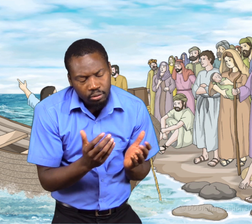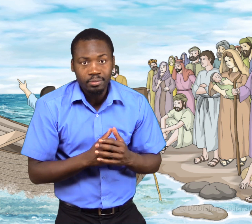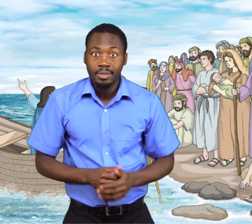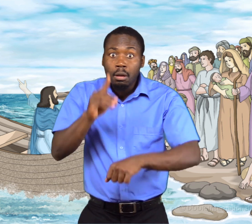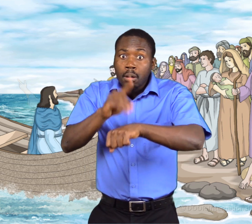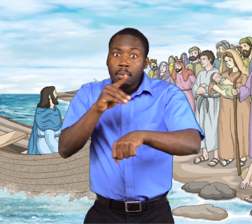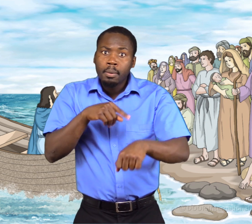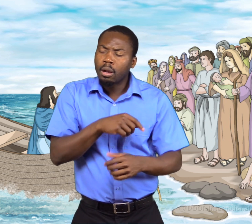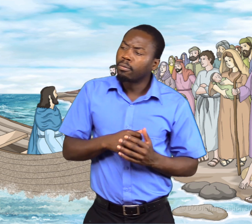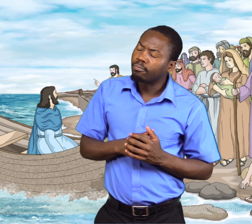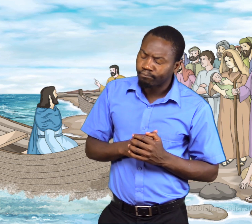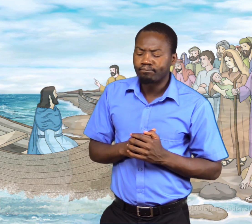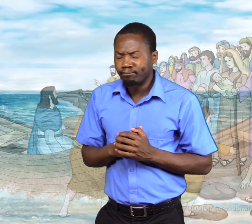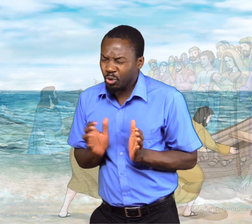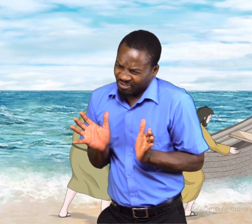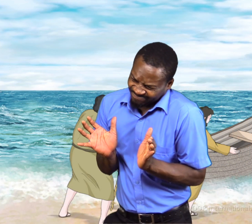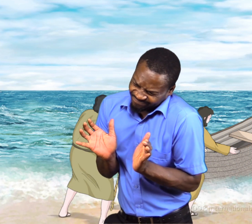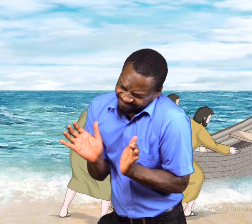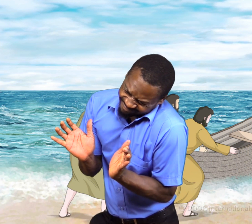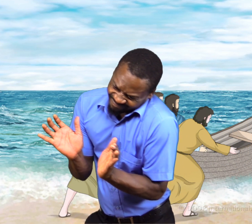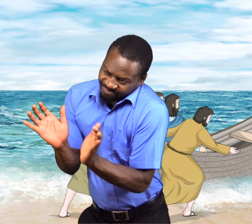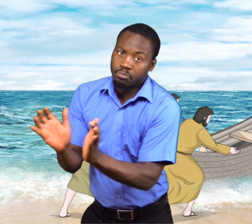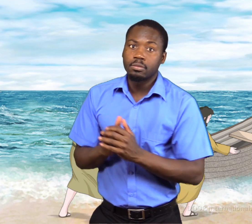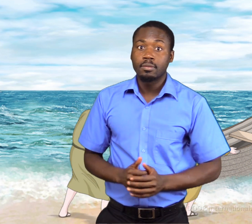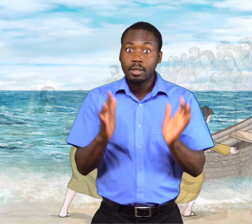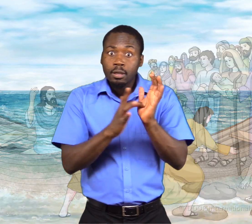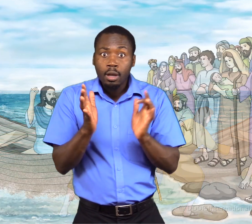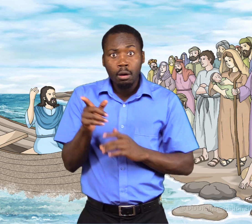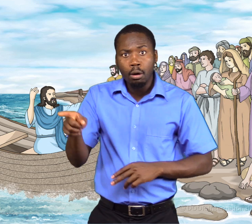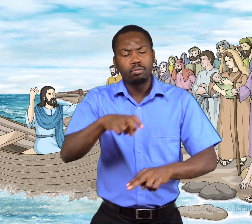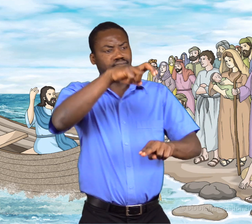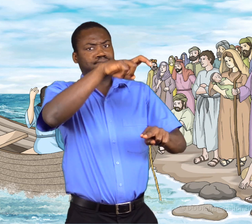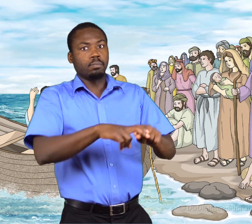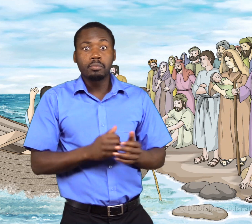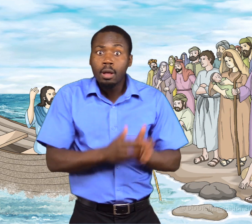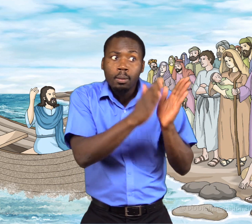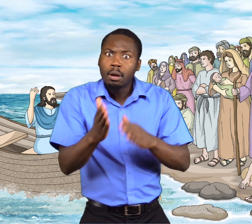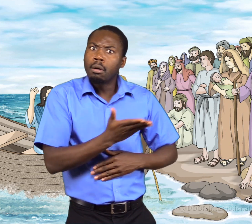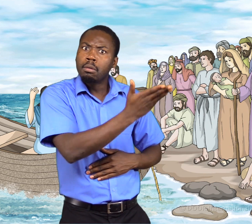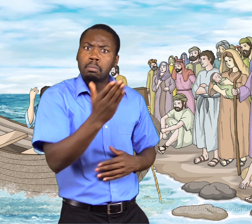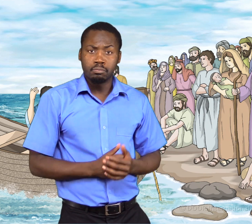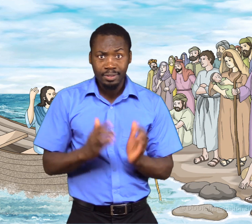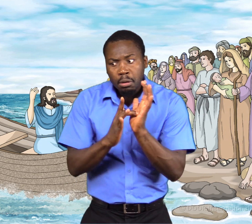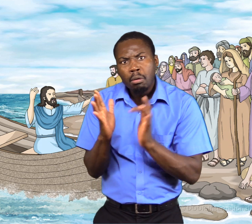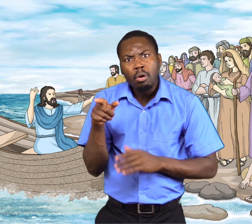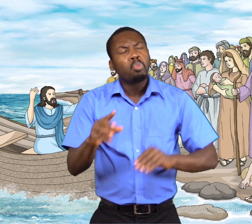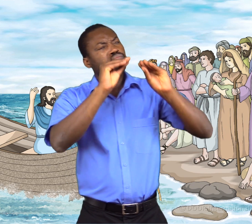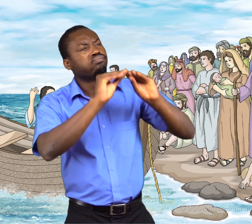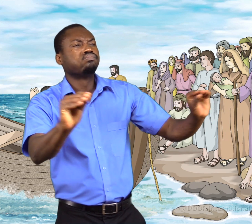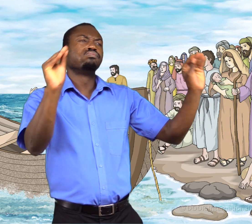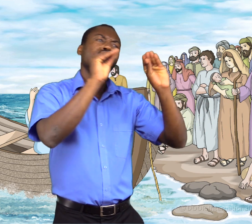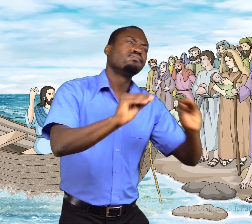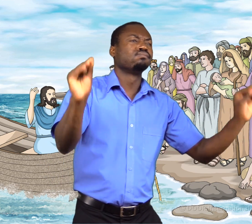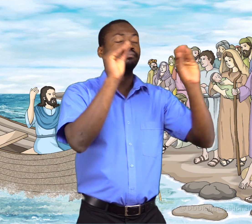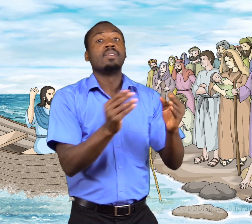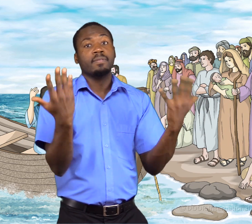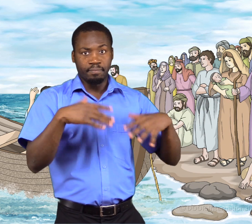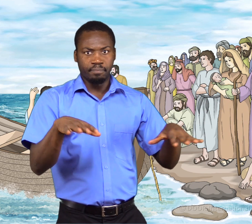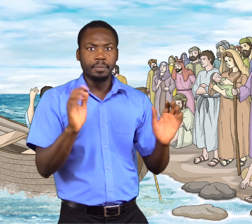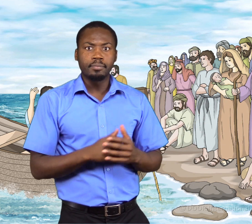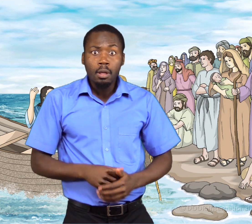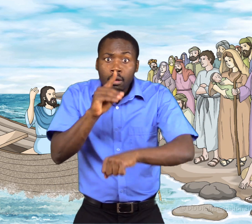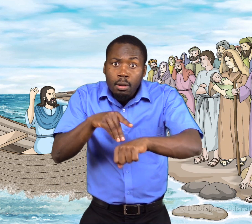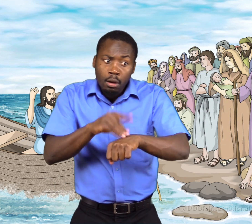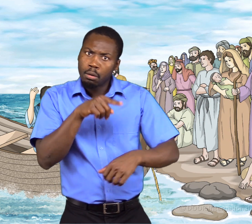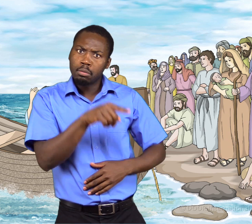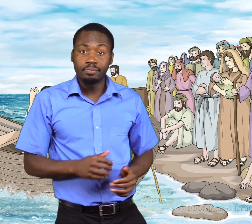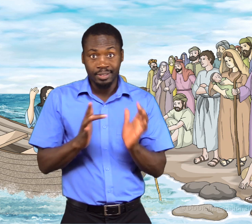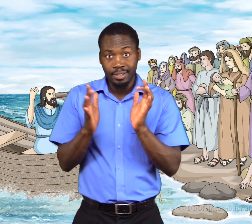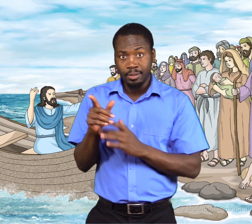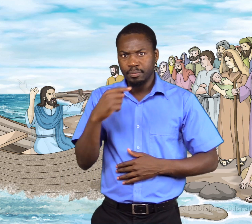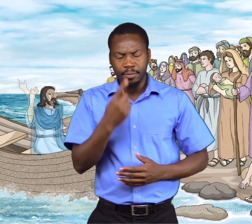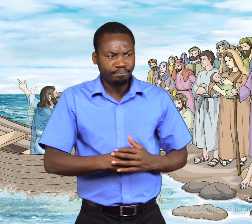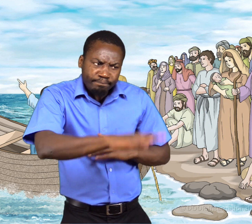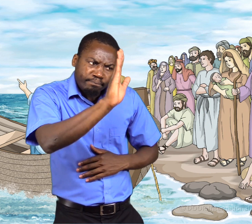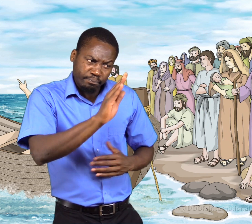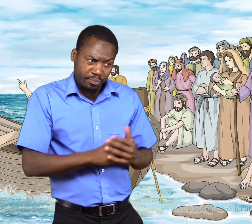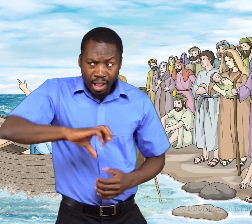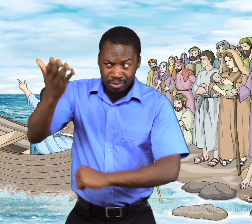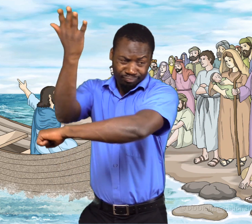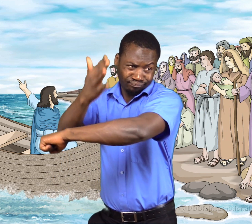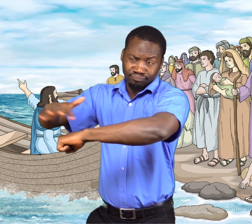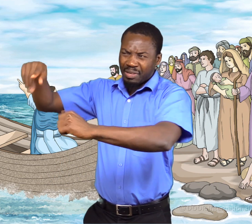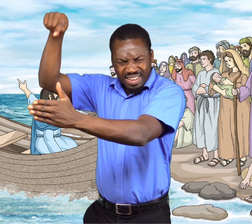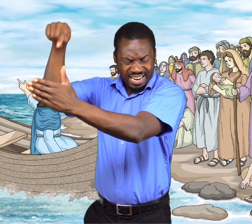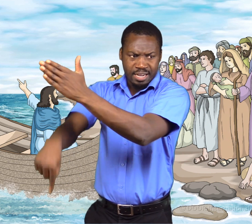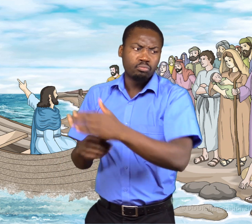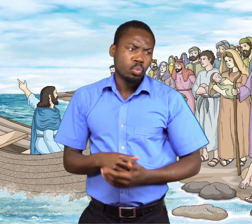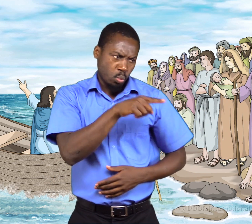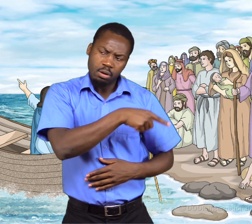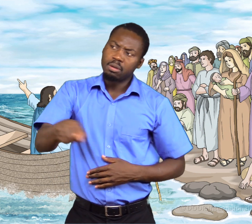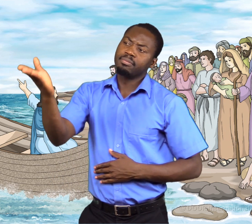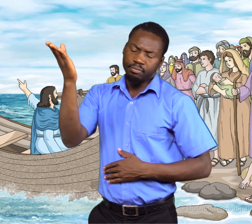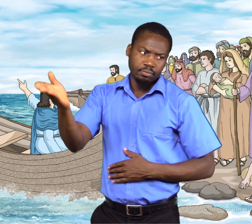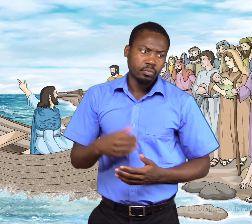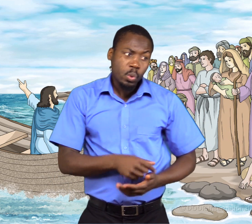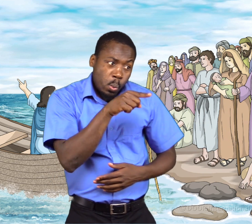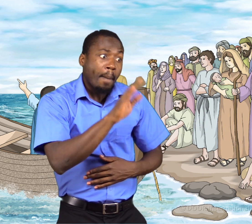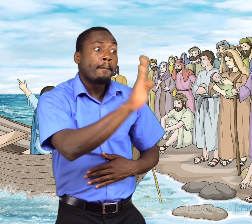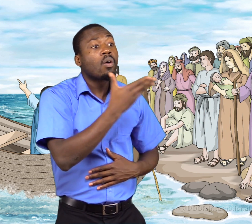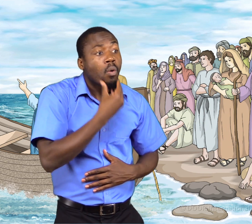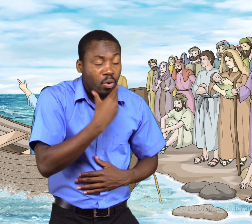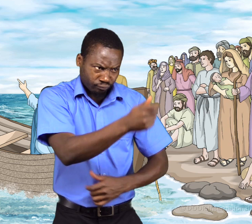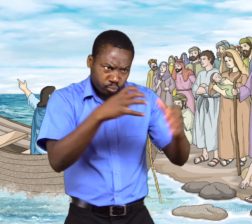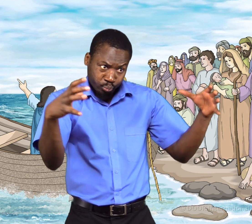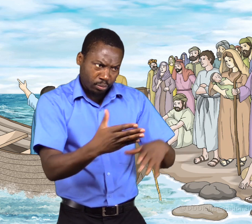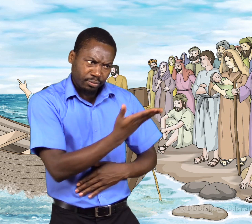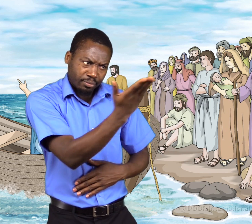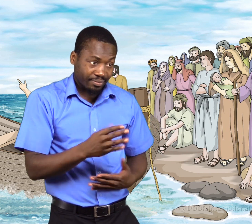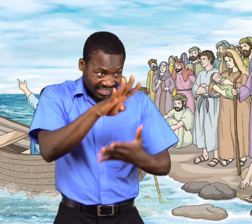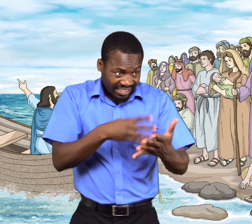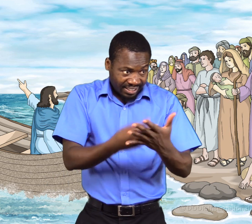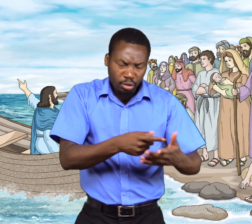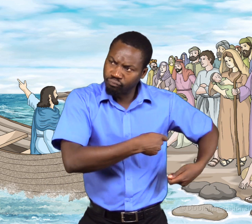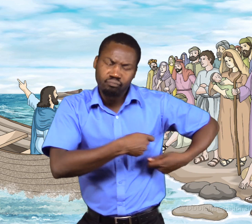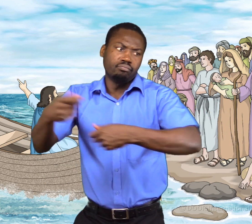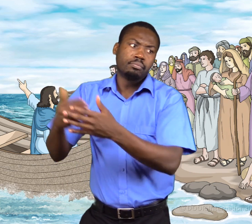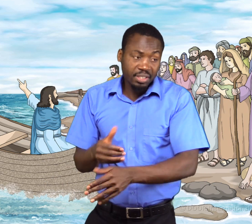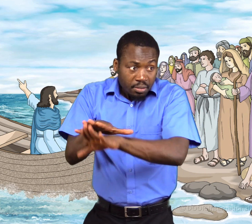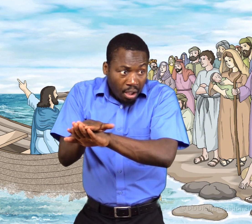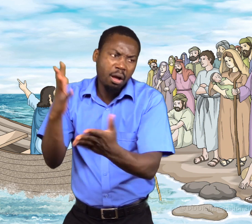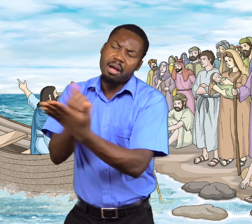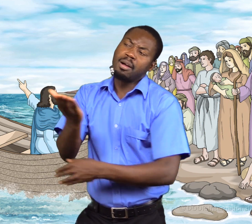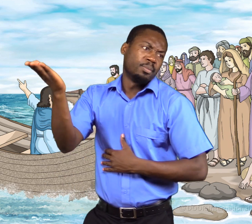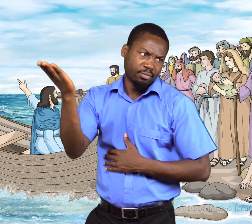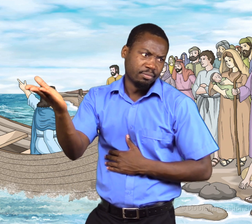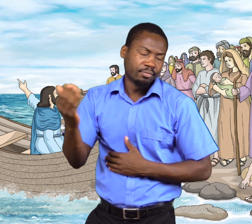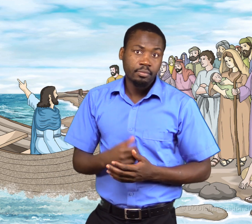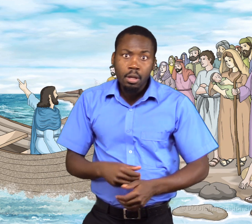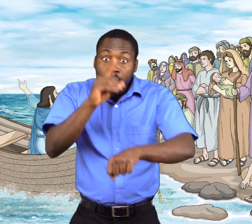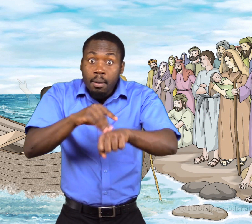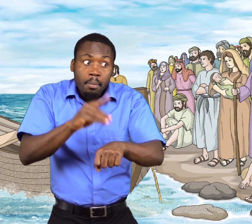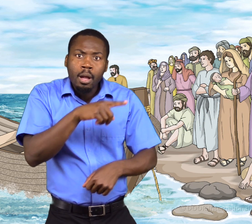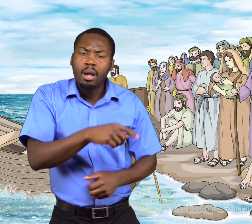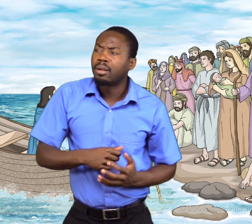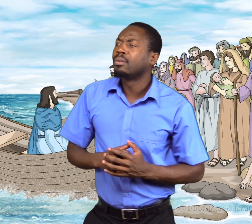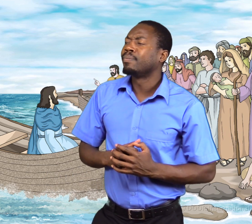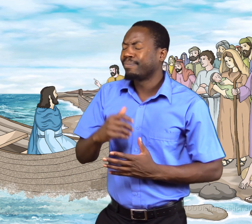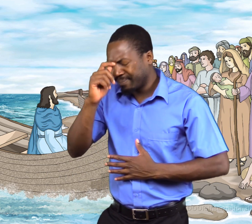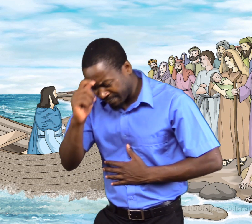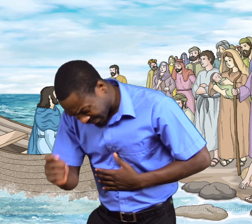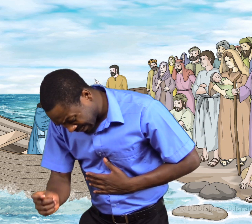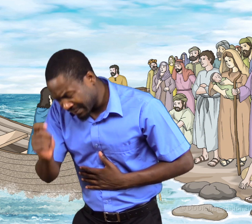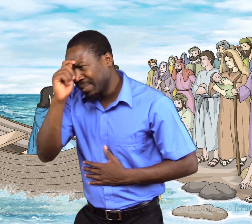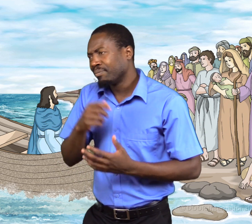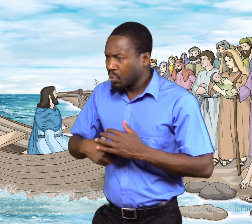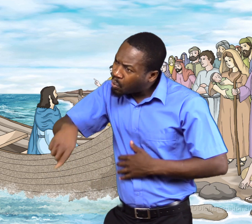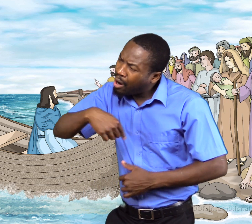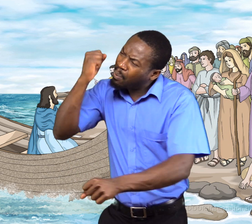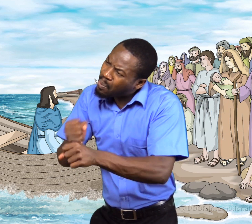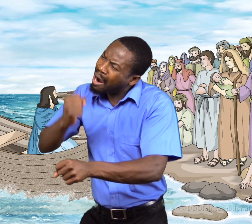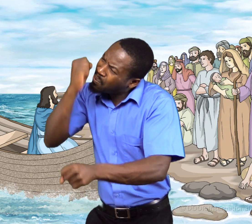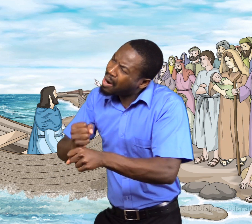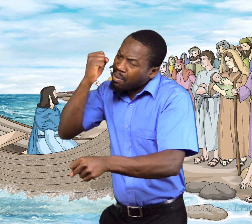When Jesus had finished speaking, He said to Simon, “Put out into deep water and let down your nets for a catch.”